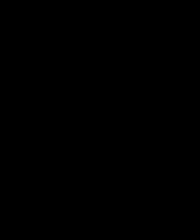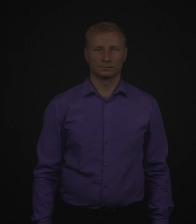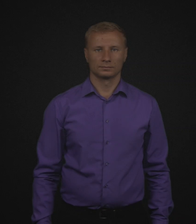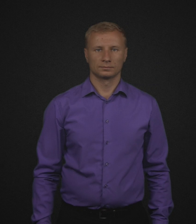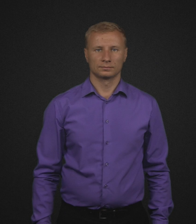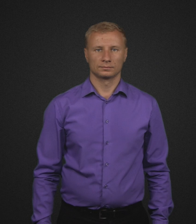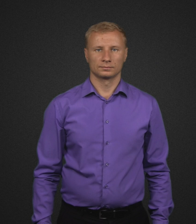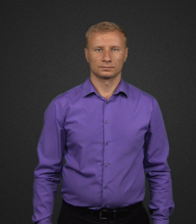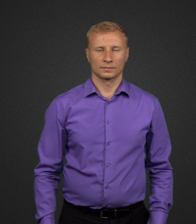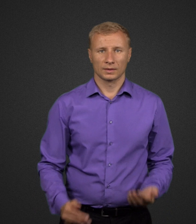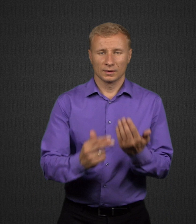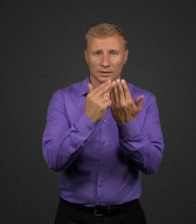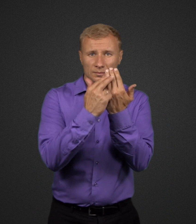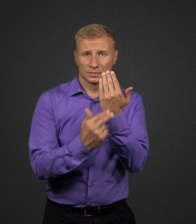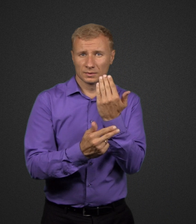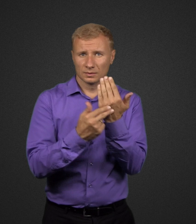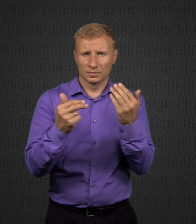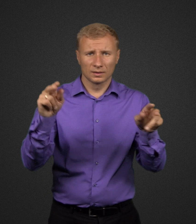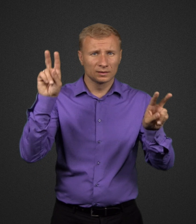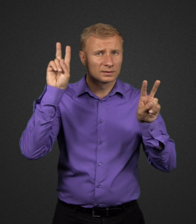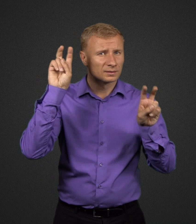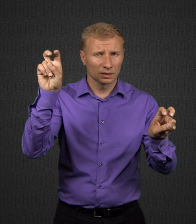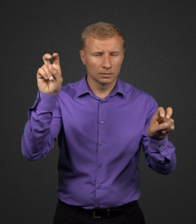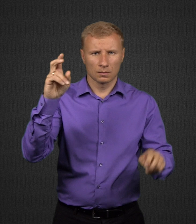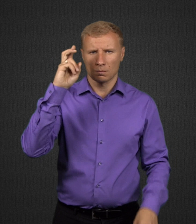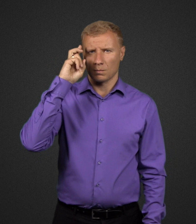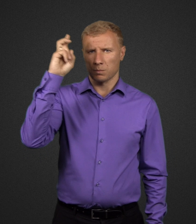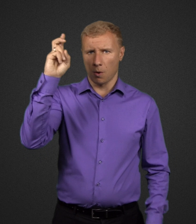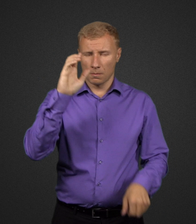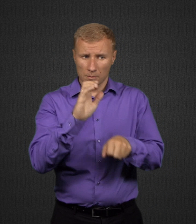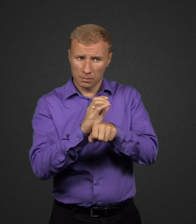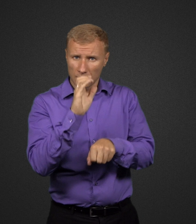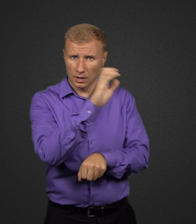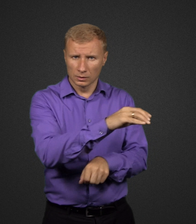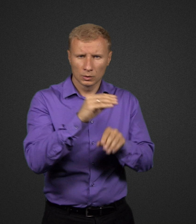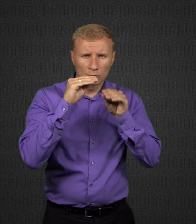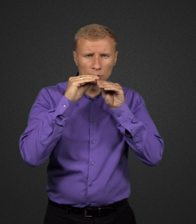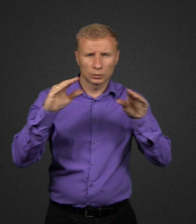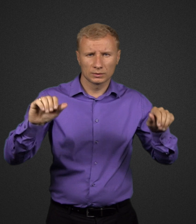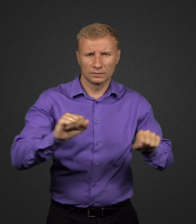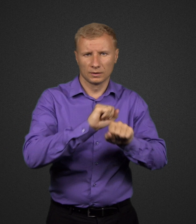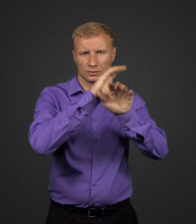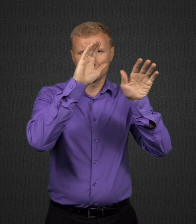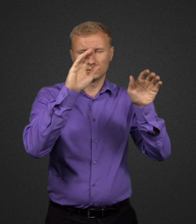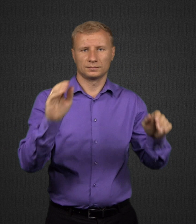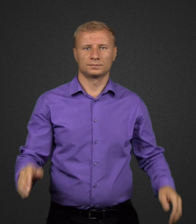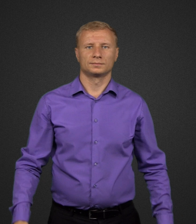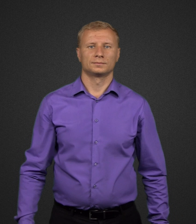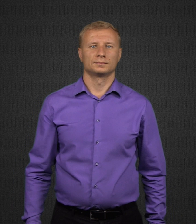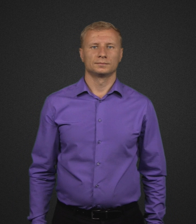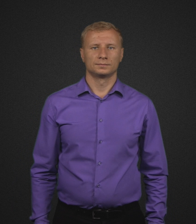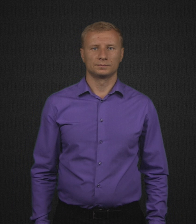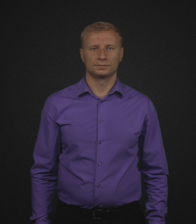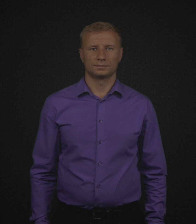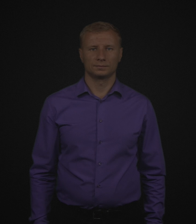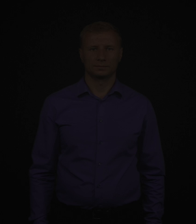God sends the Holy Spirit